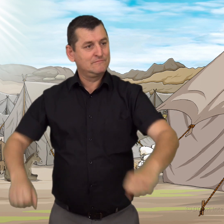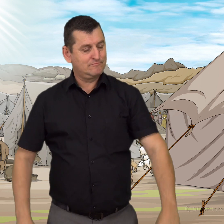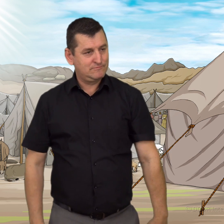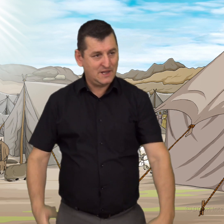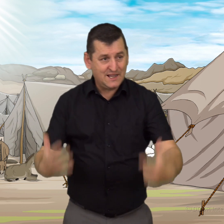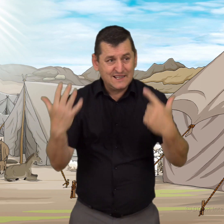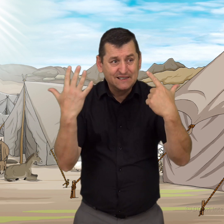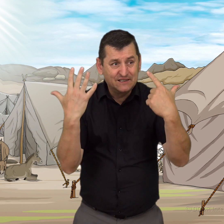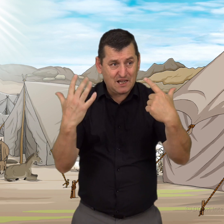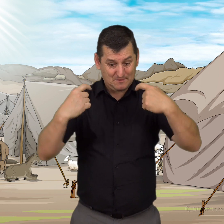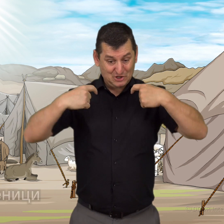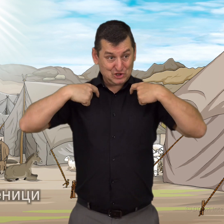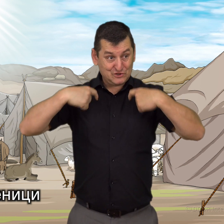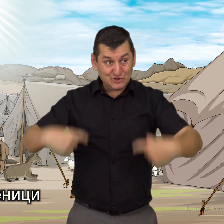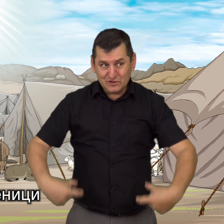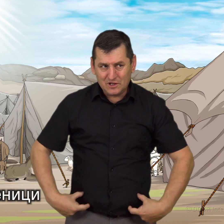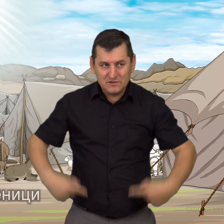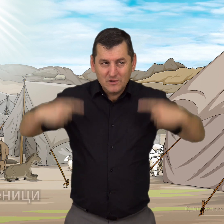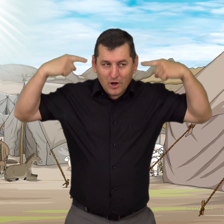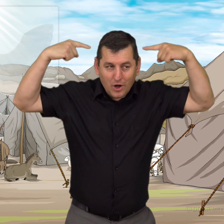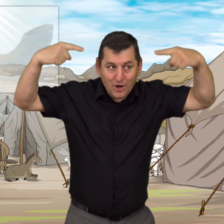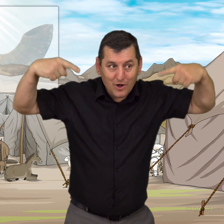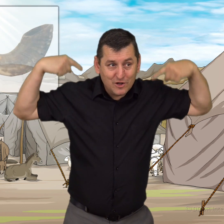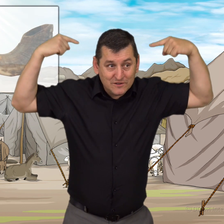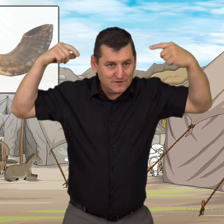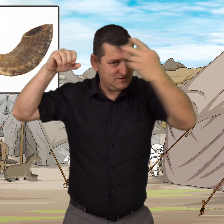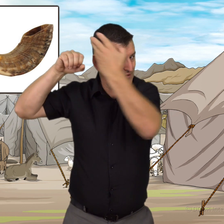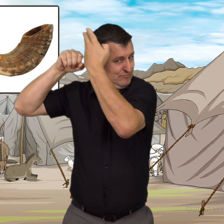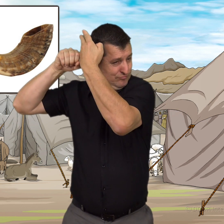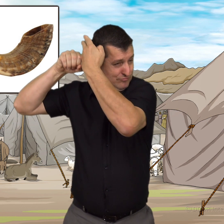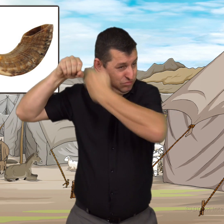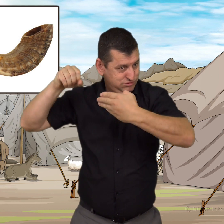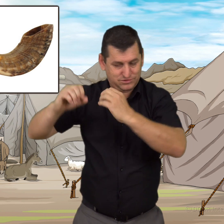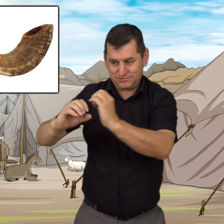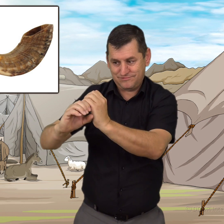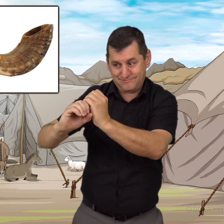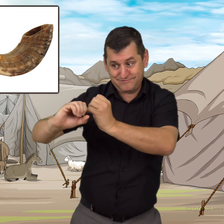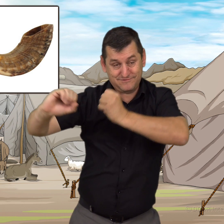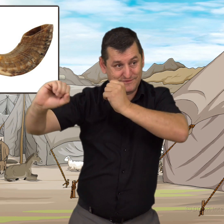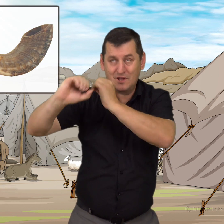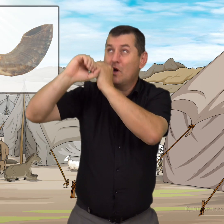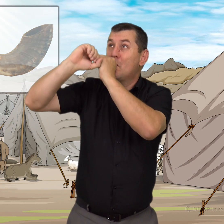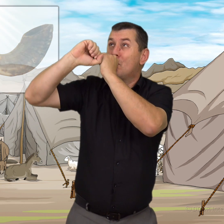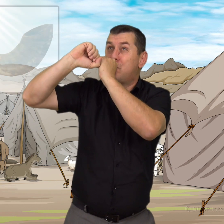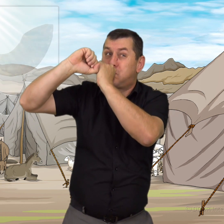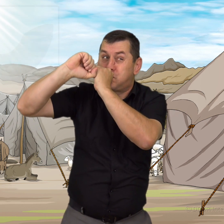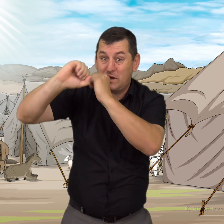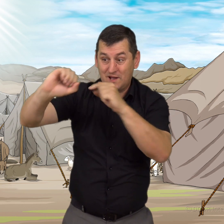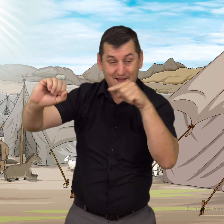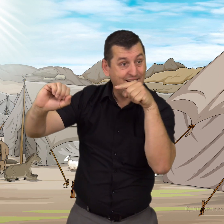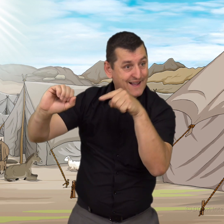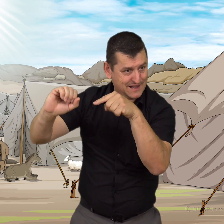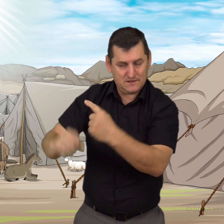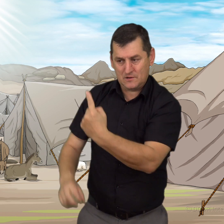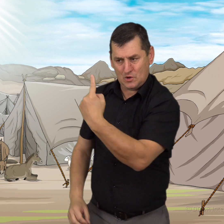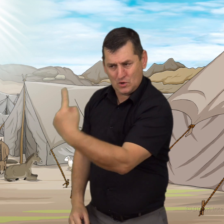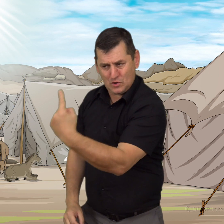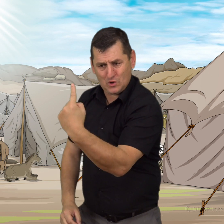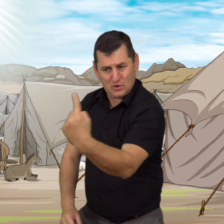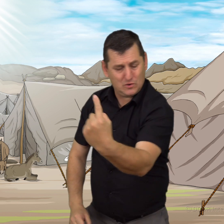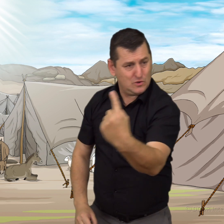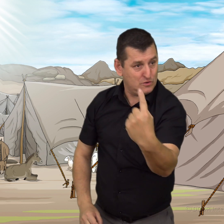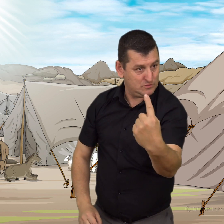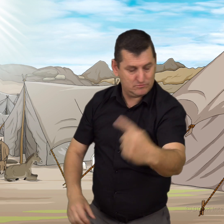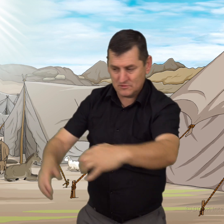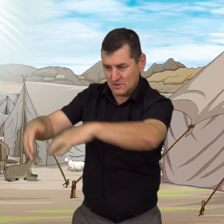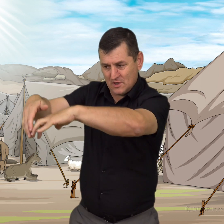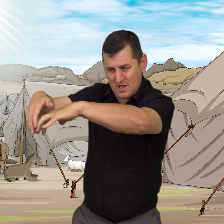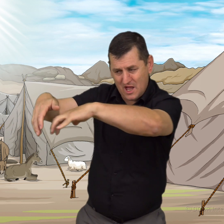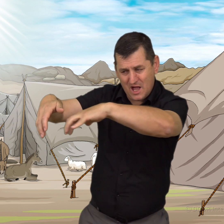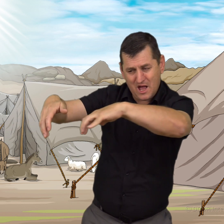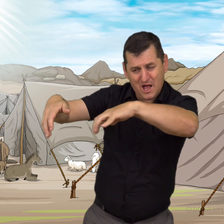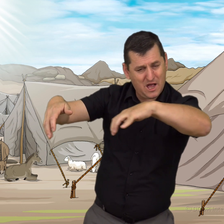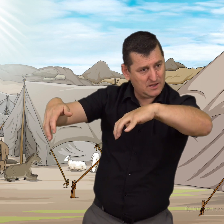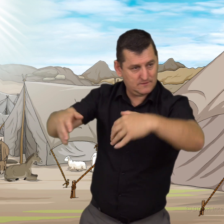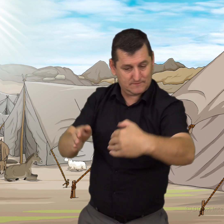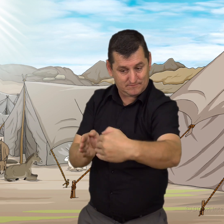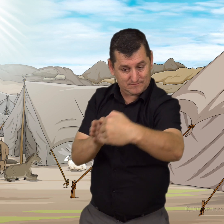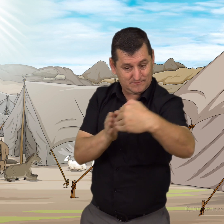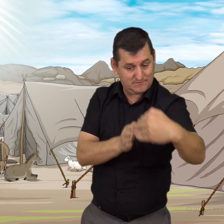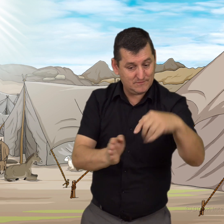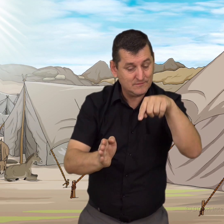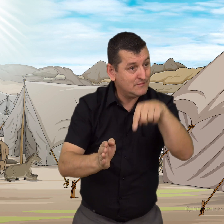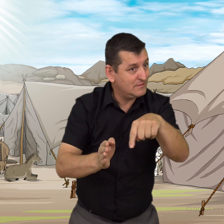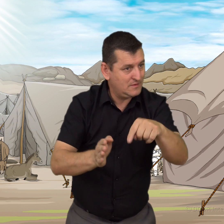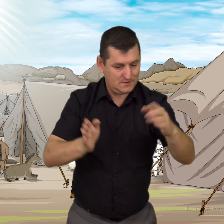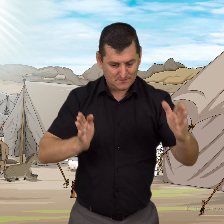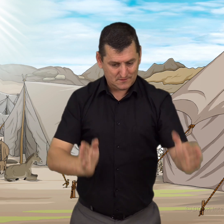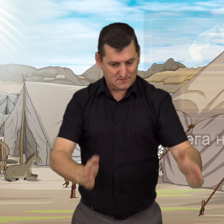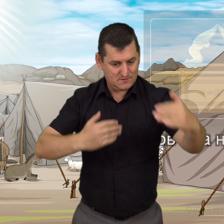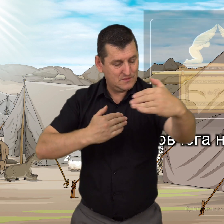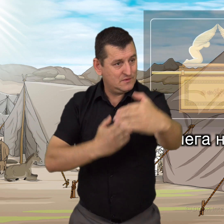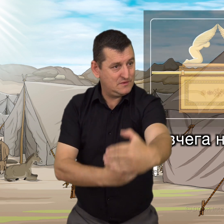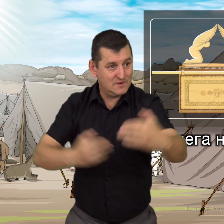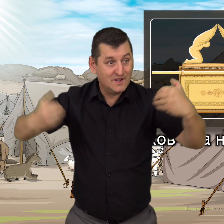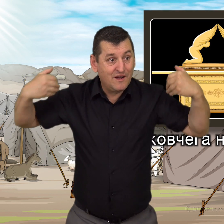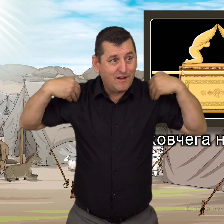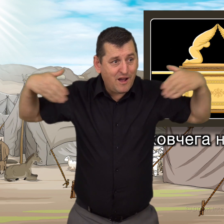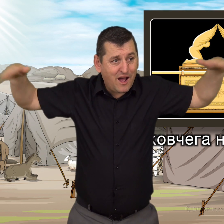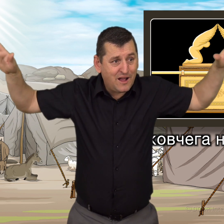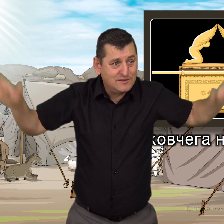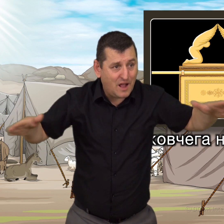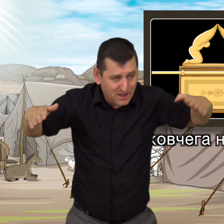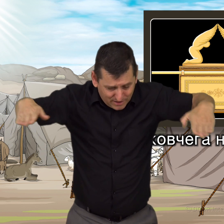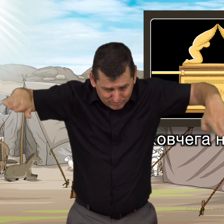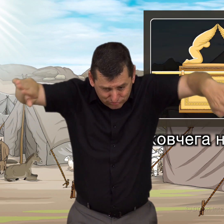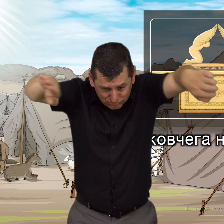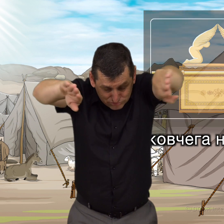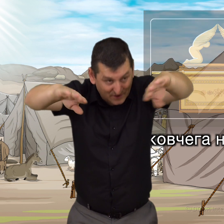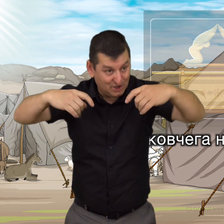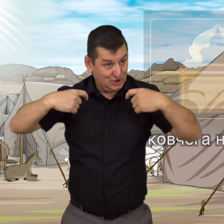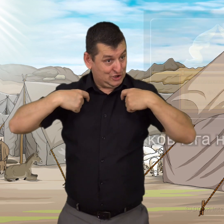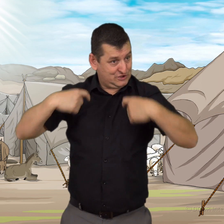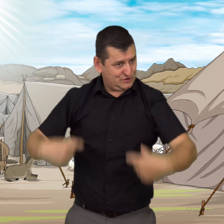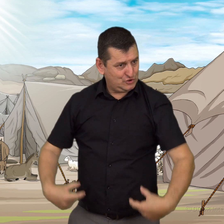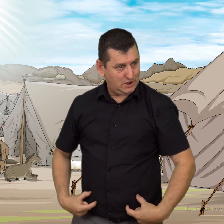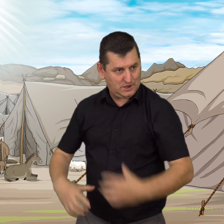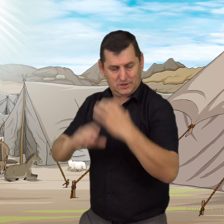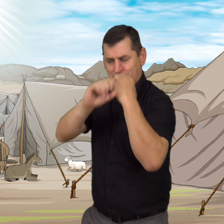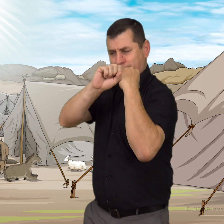Have seven priests carry seven rams’ horns in front of the ark.